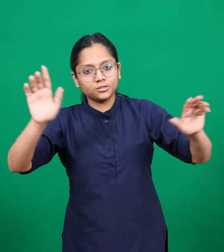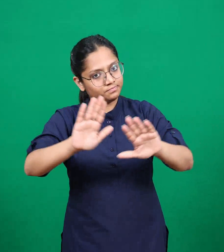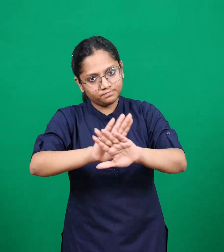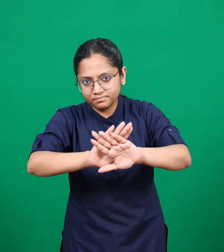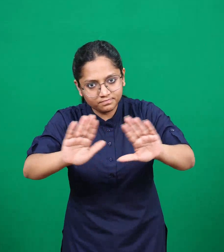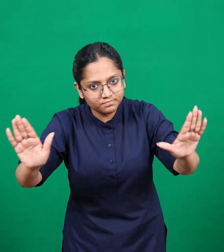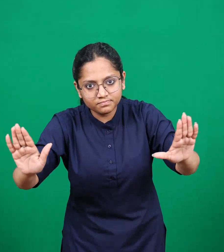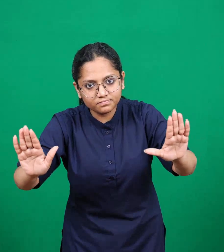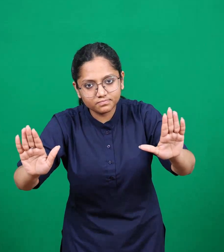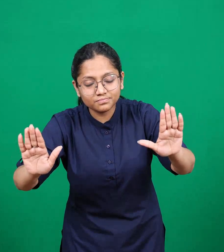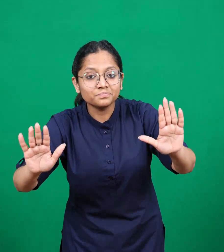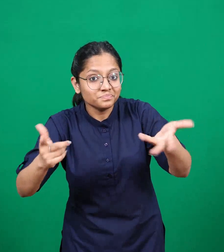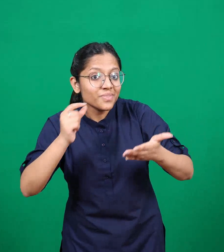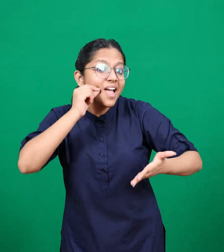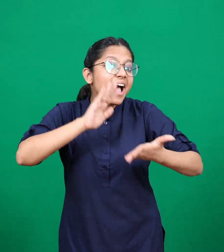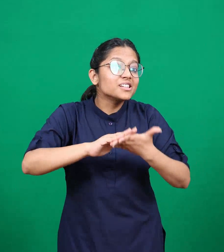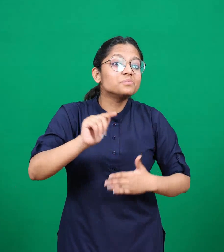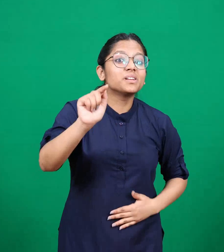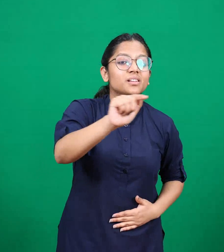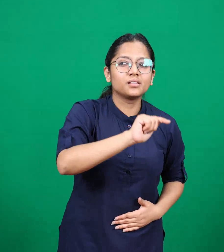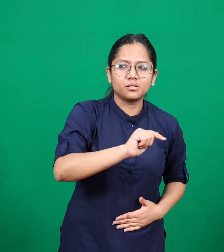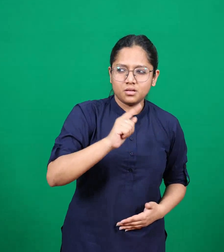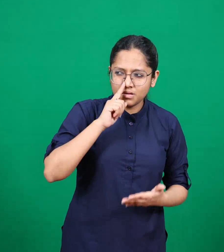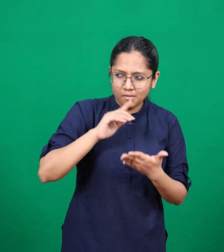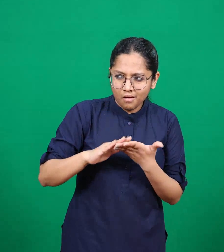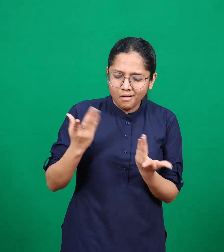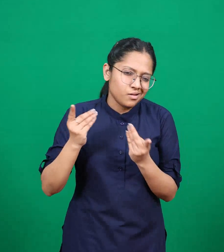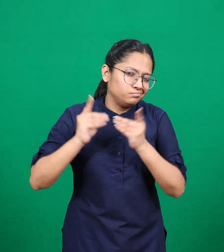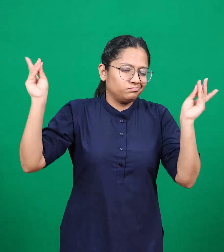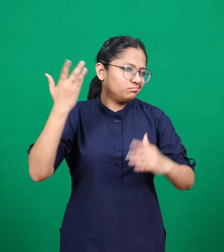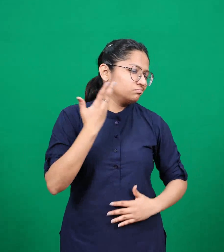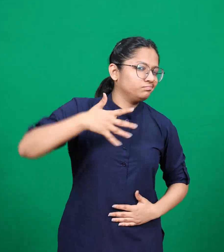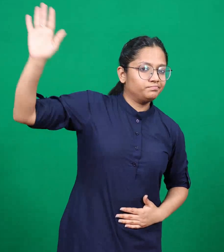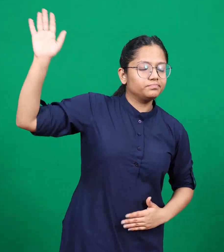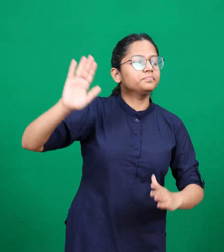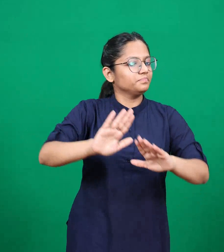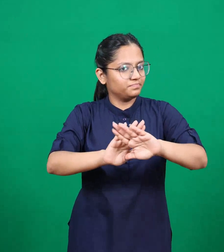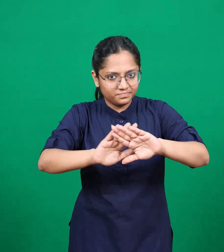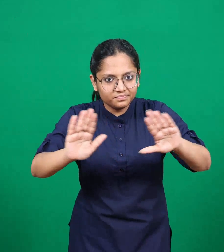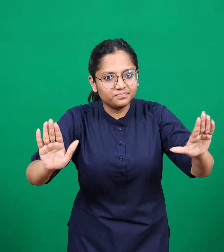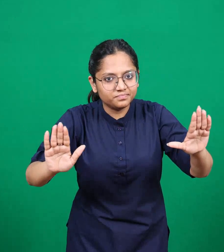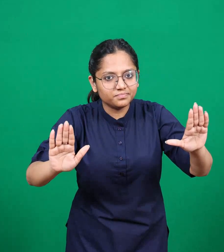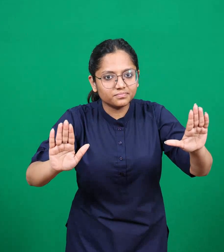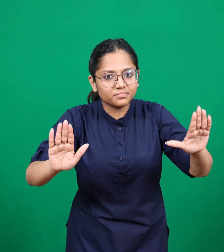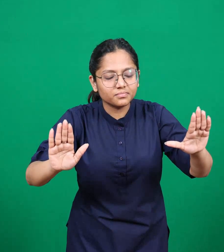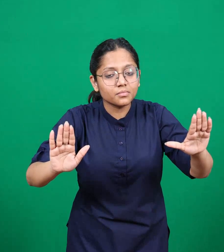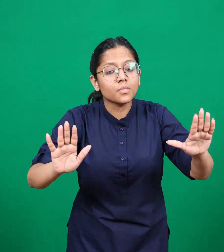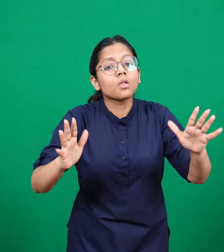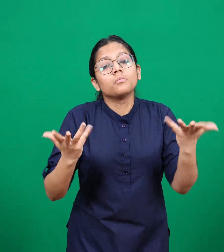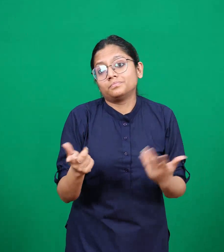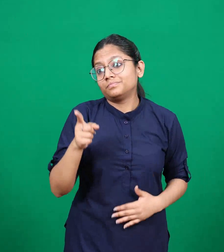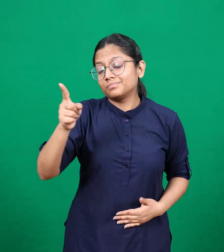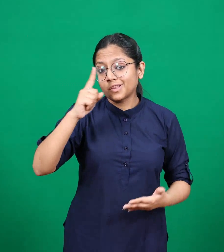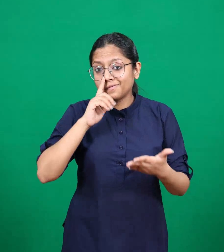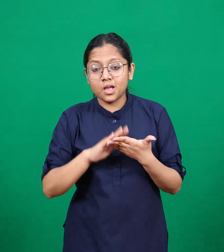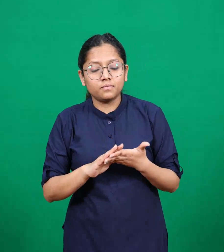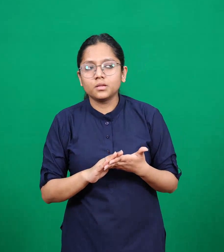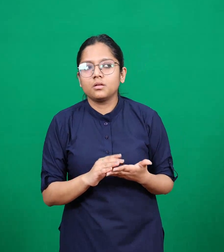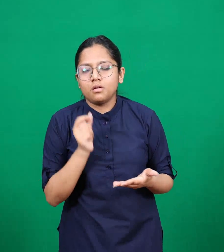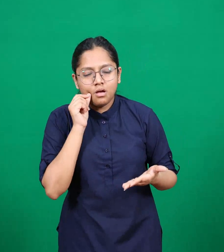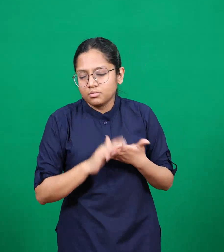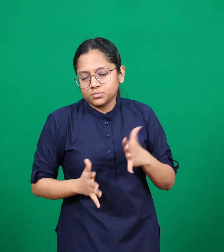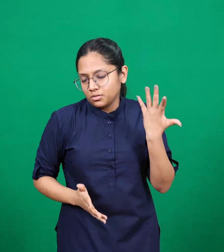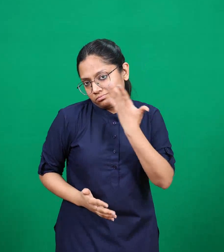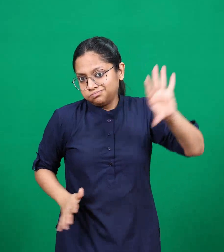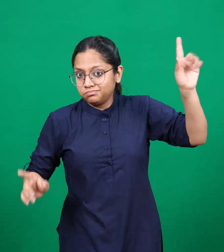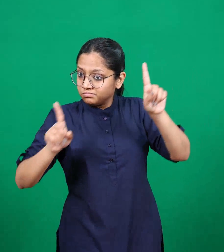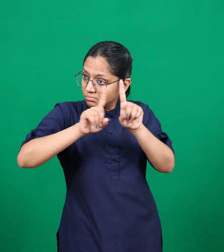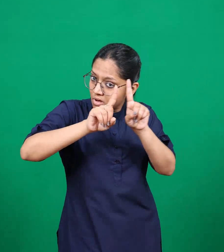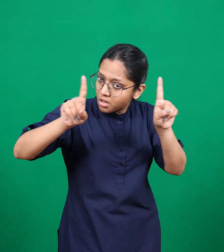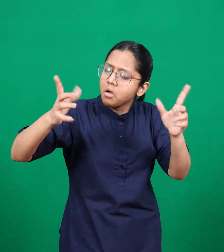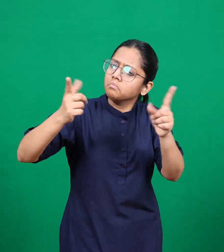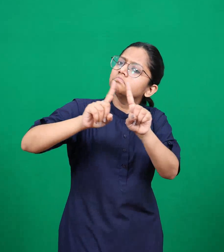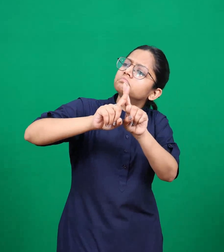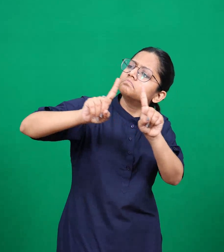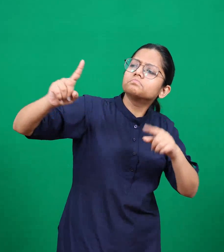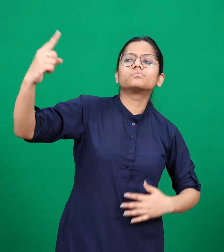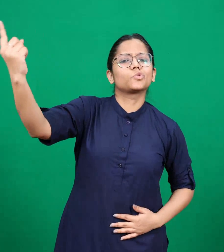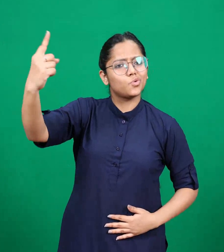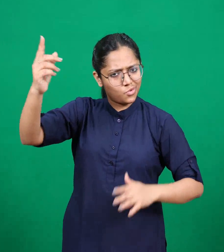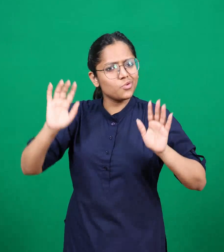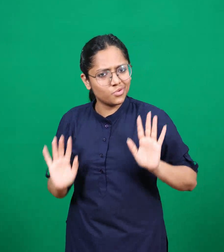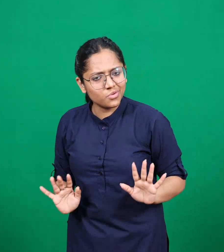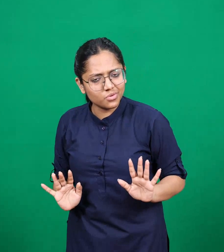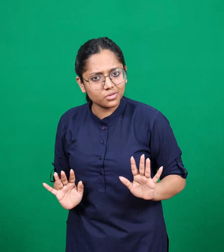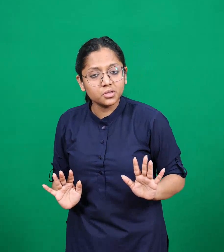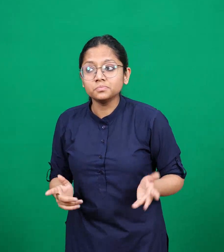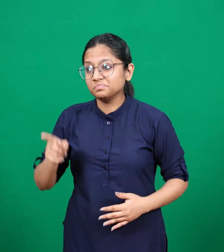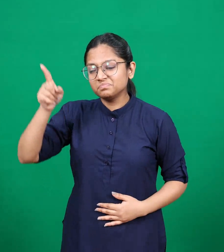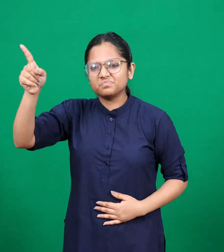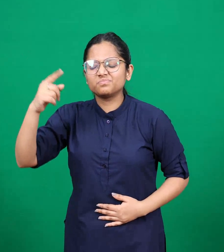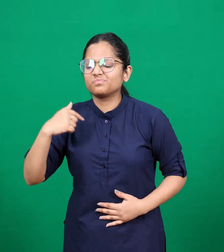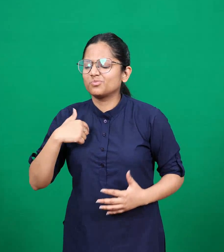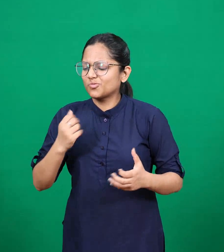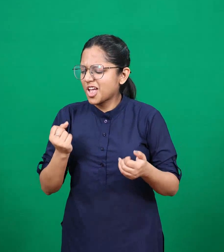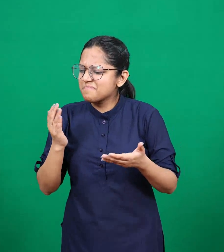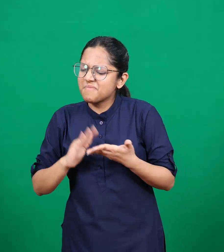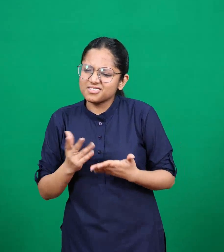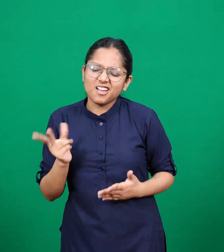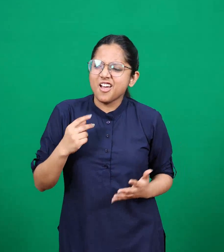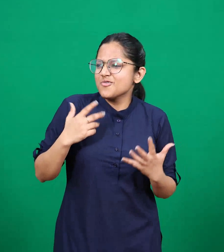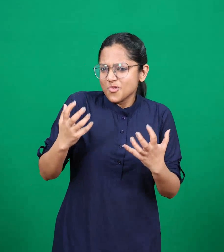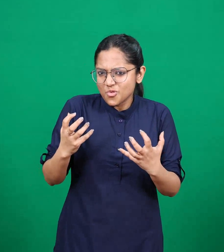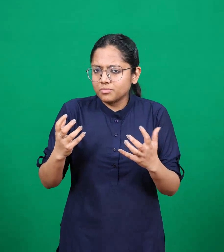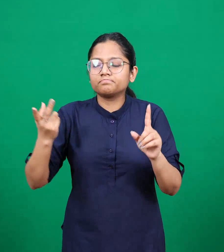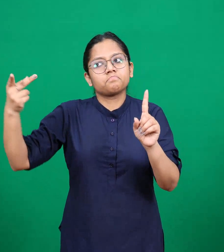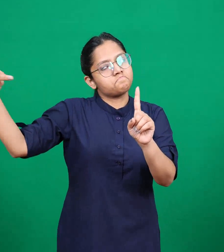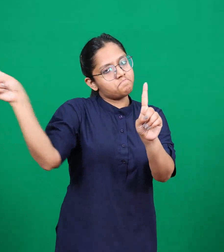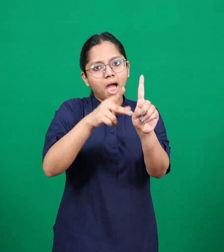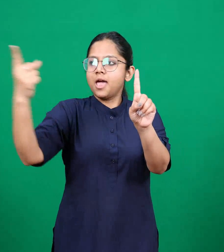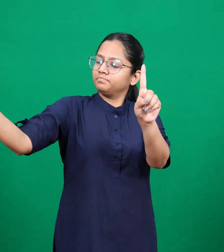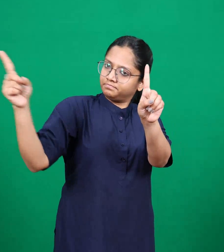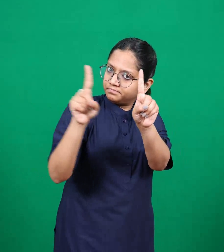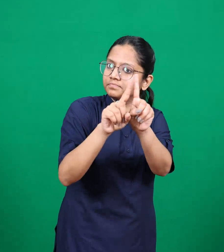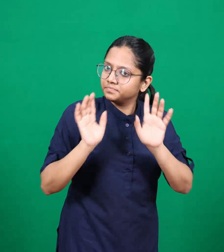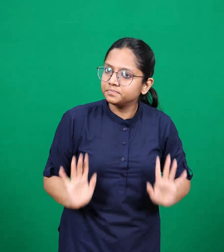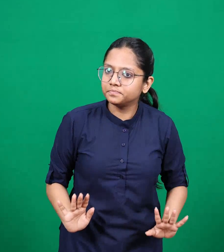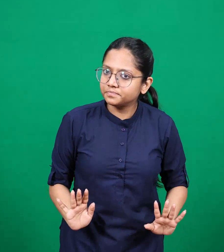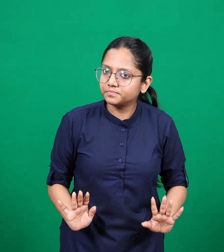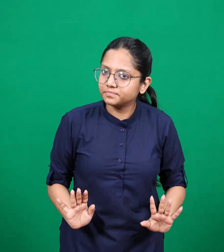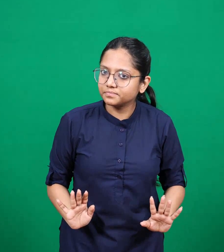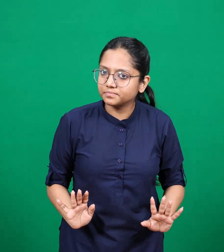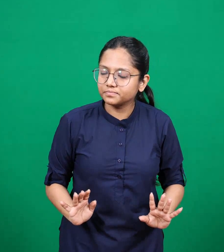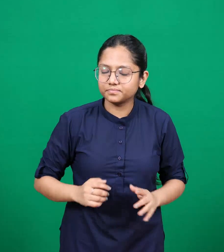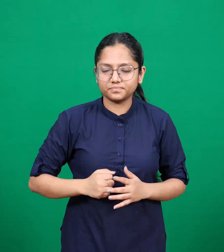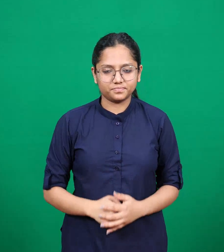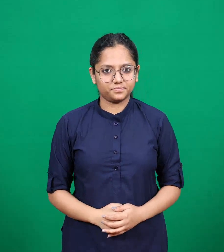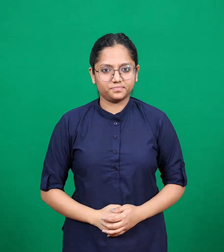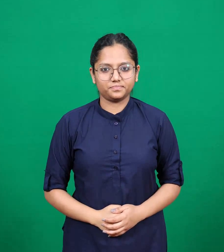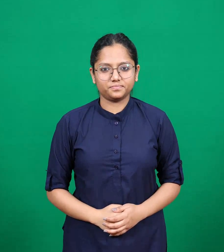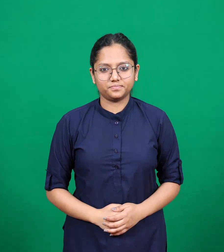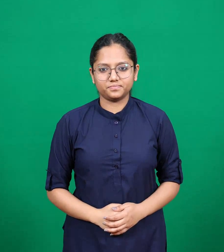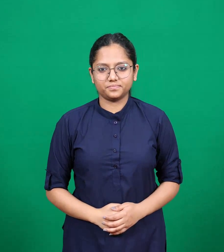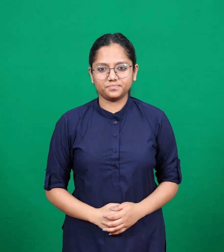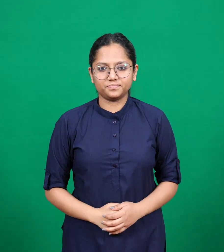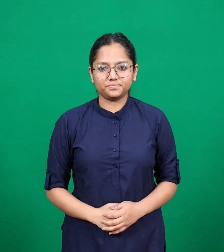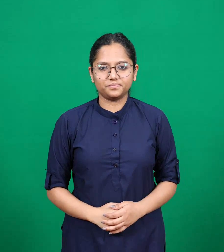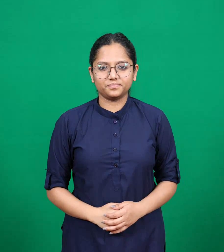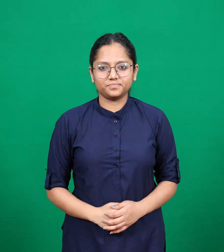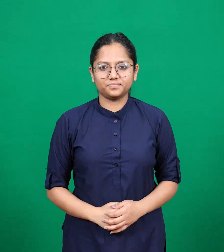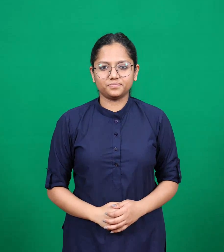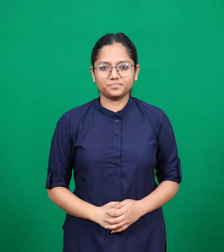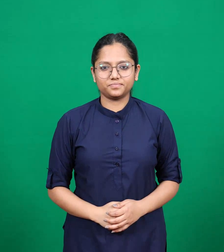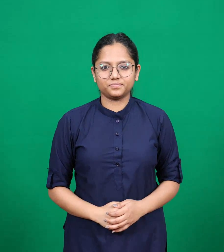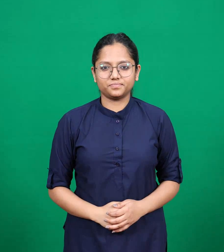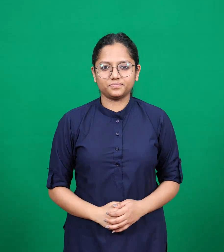But if she does, she must remain unmarried or else be reconciled to her husband. And a husband must not divorce his wife.